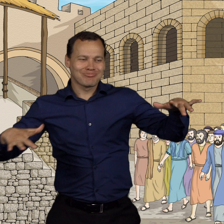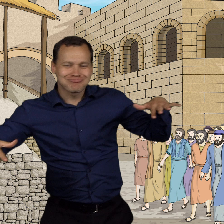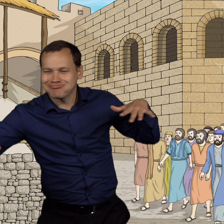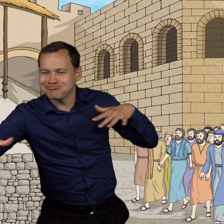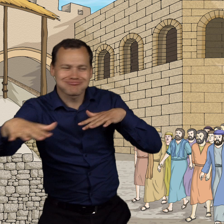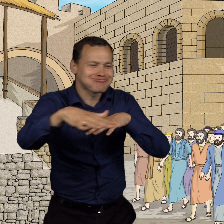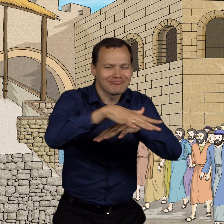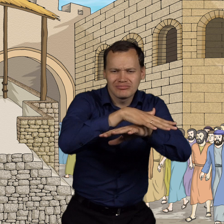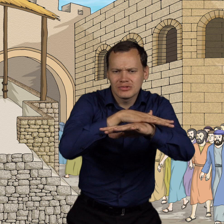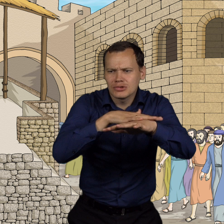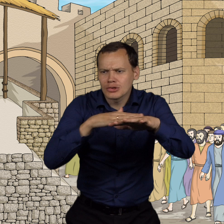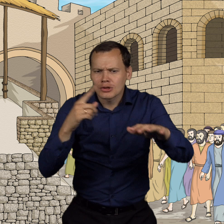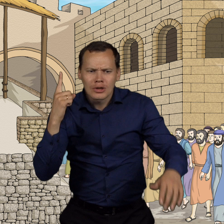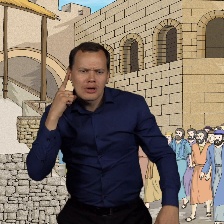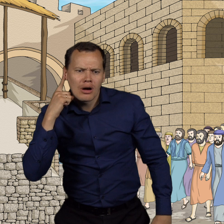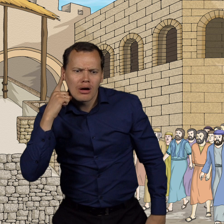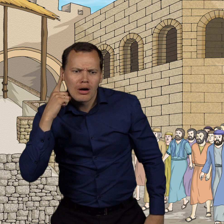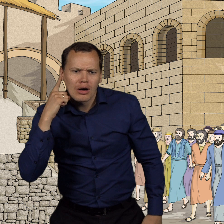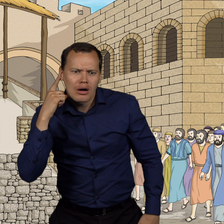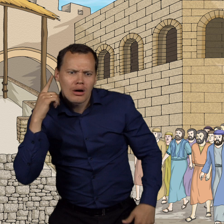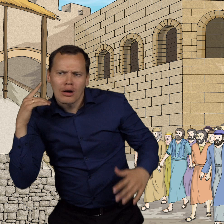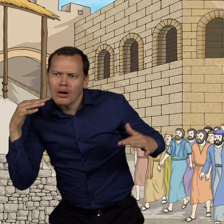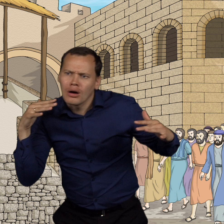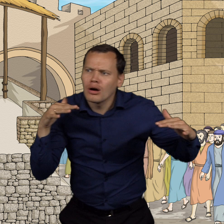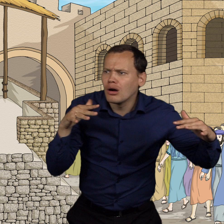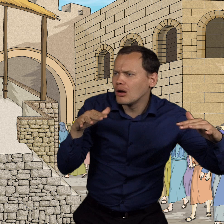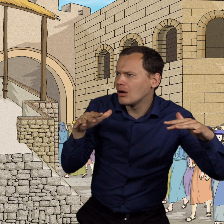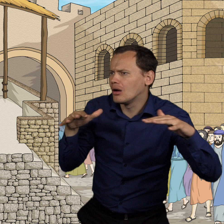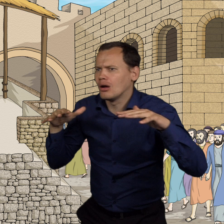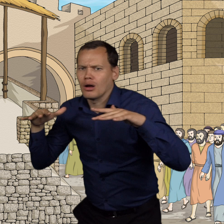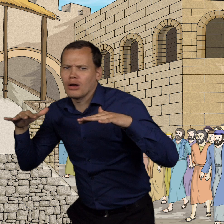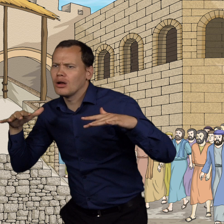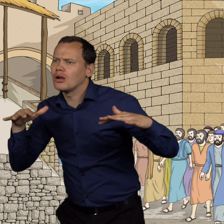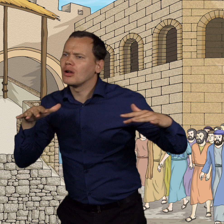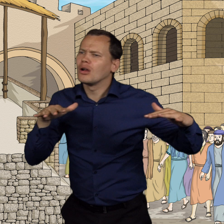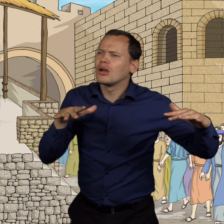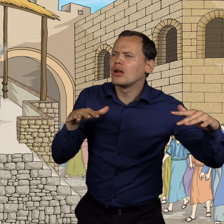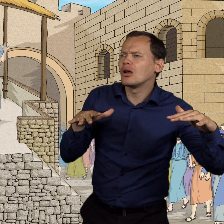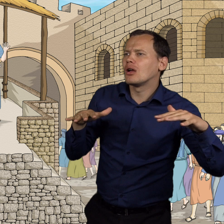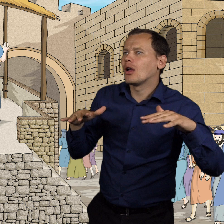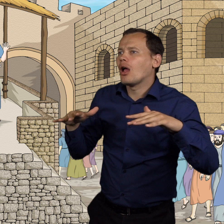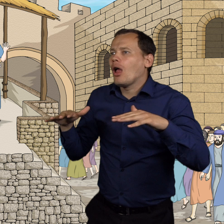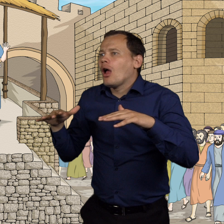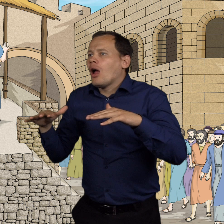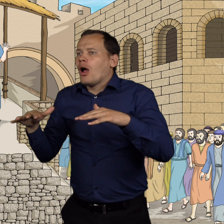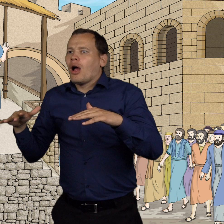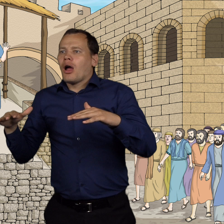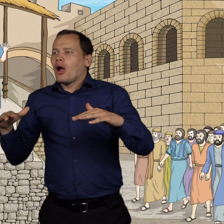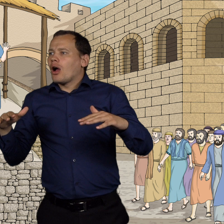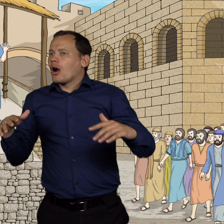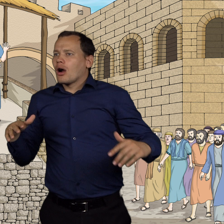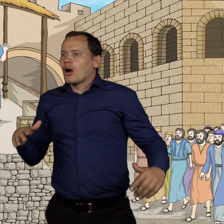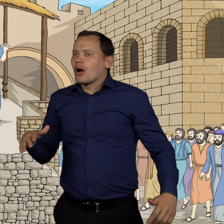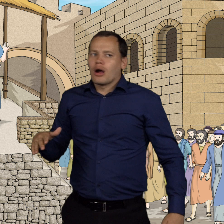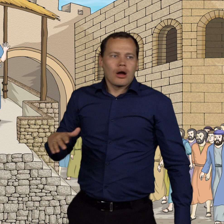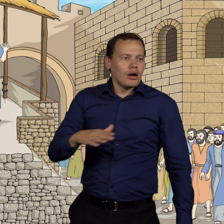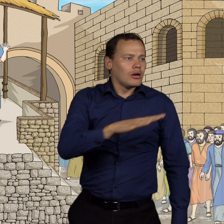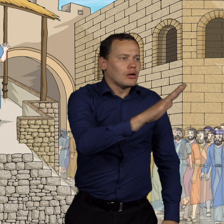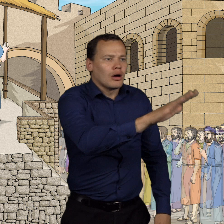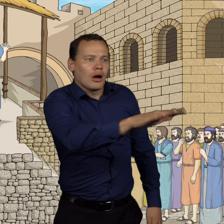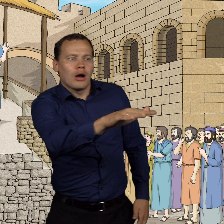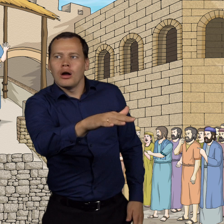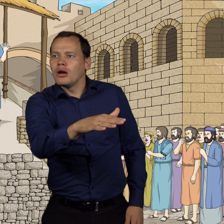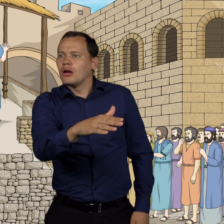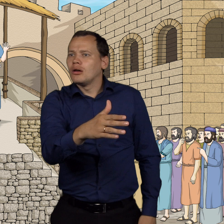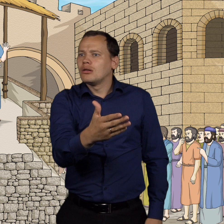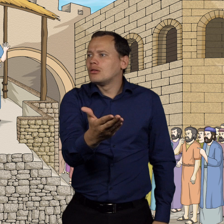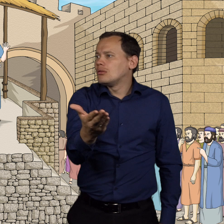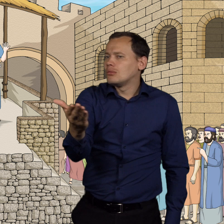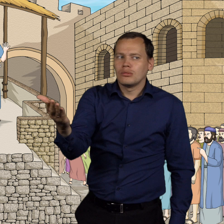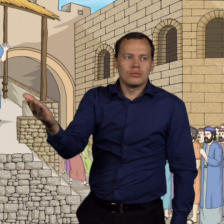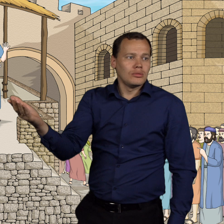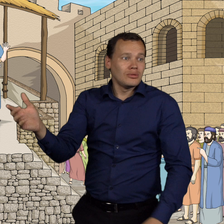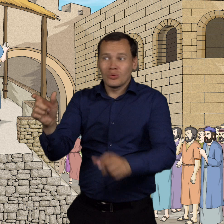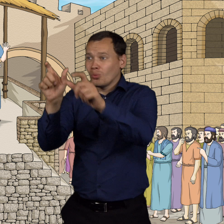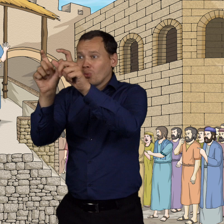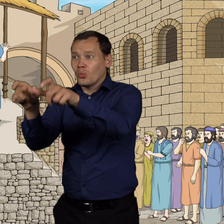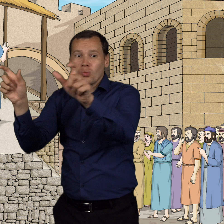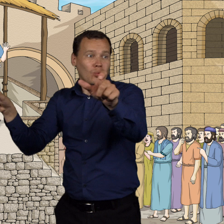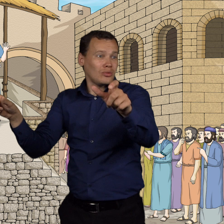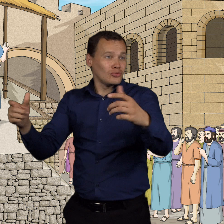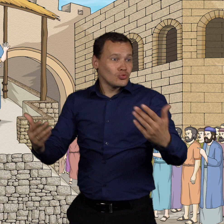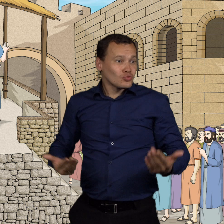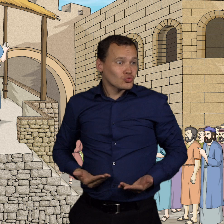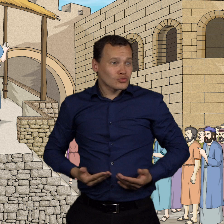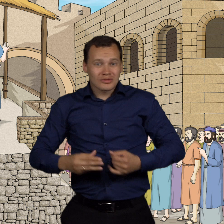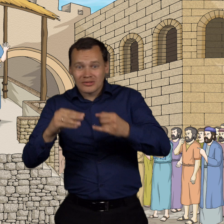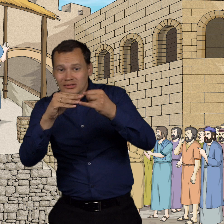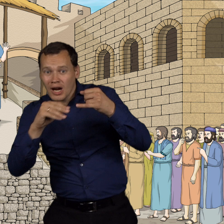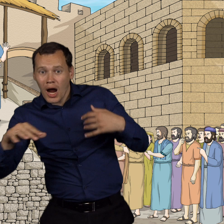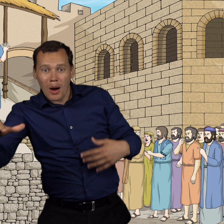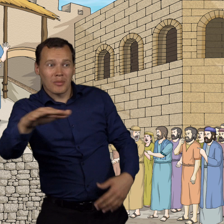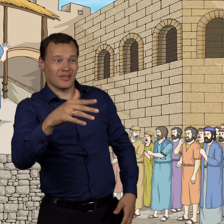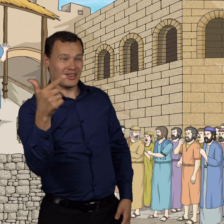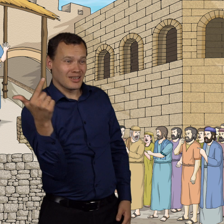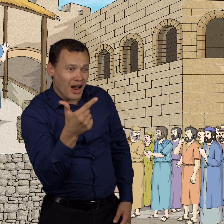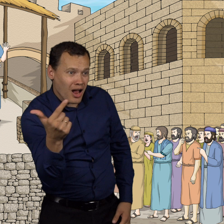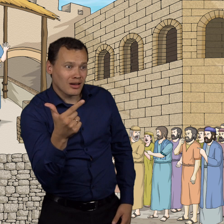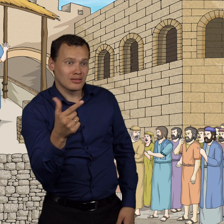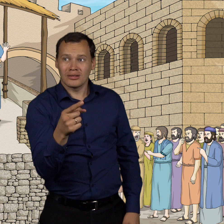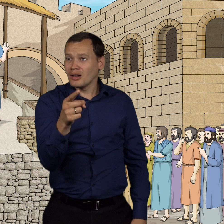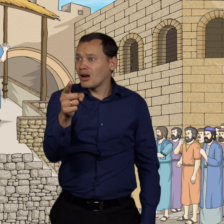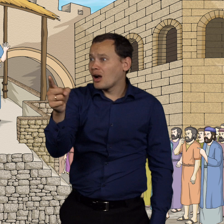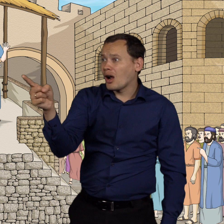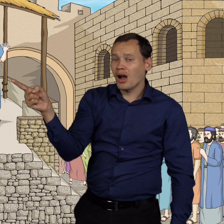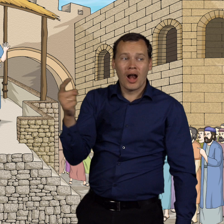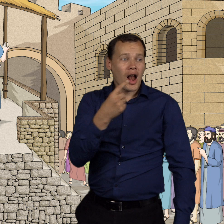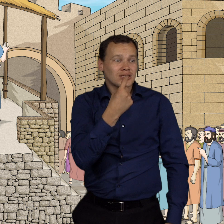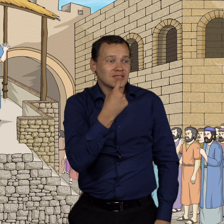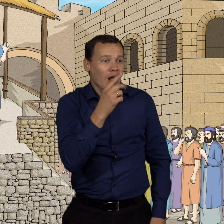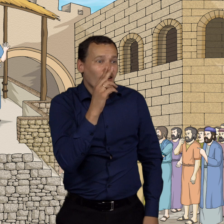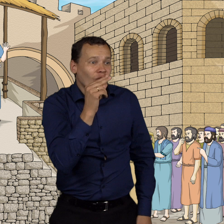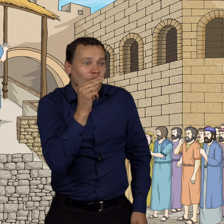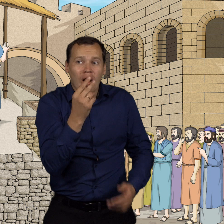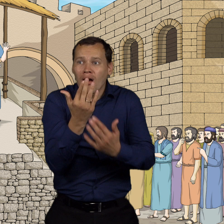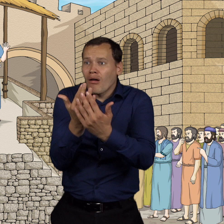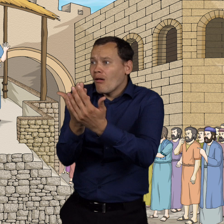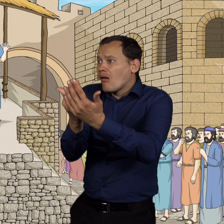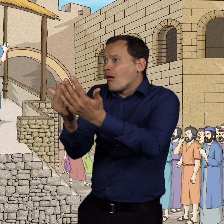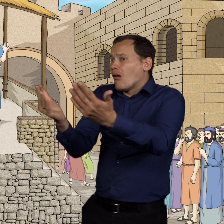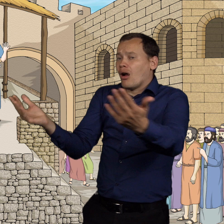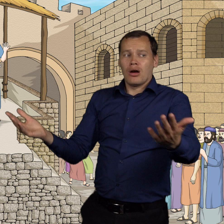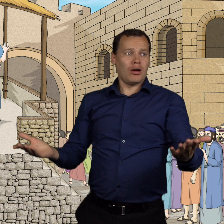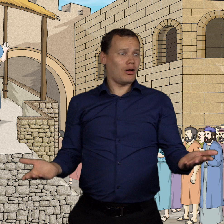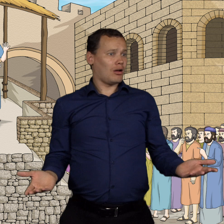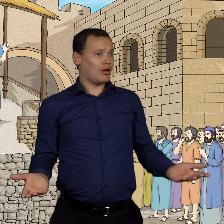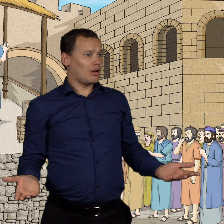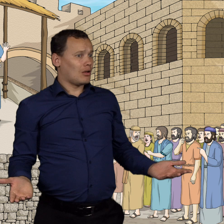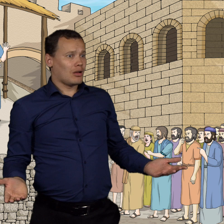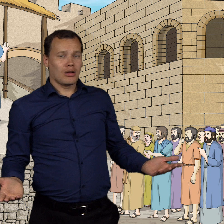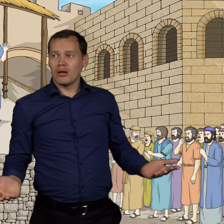And when this sound rang out, a crowd came together in bewilderment, because each one heard them speaking his own language.